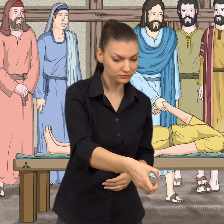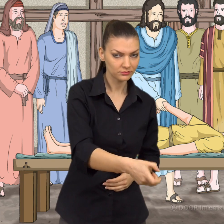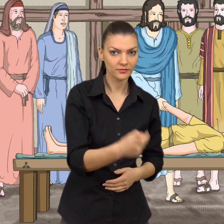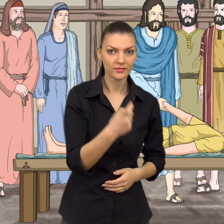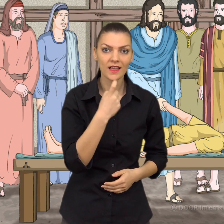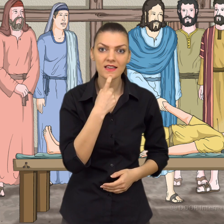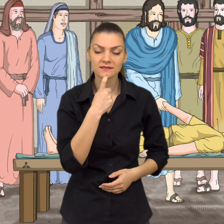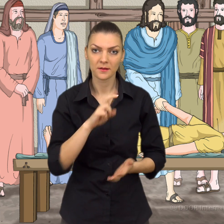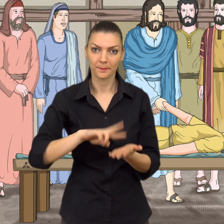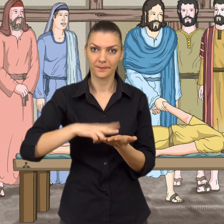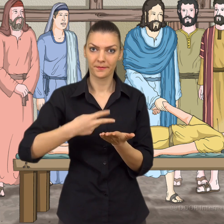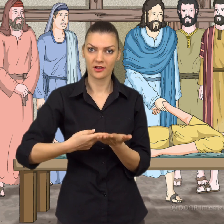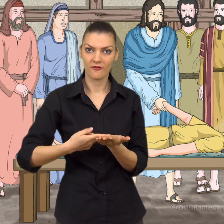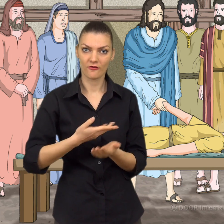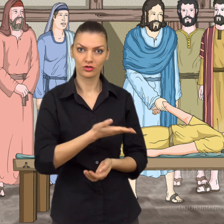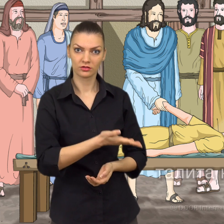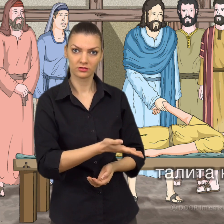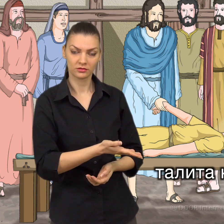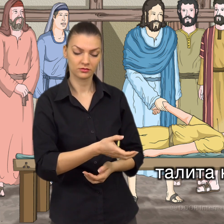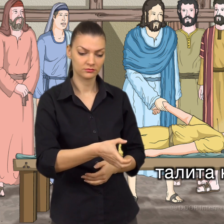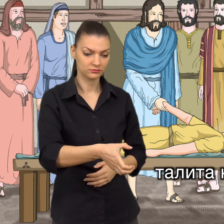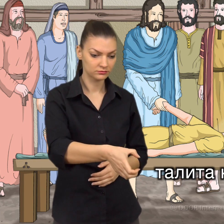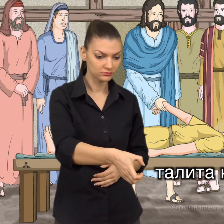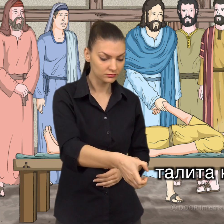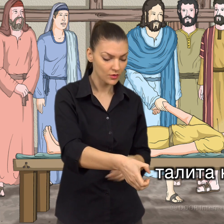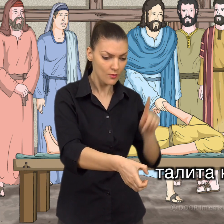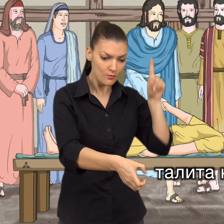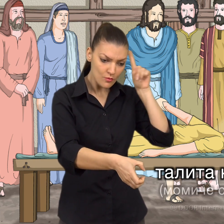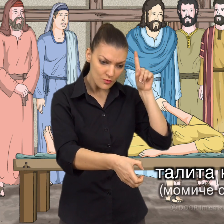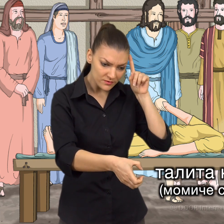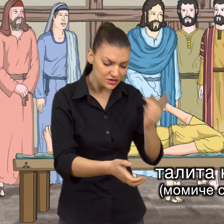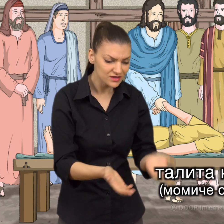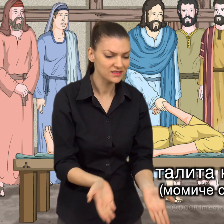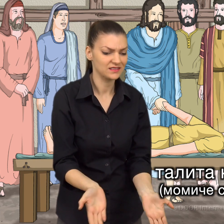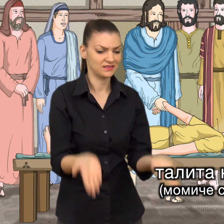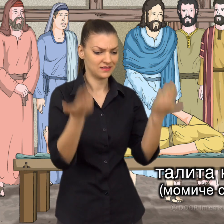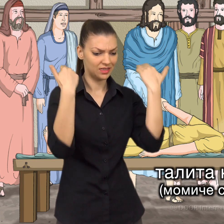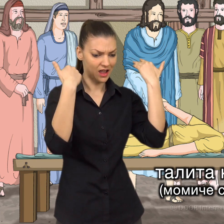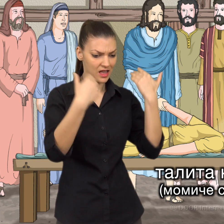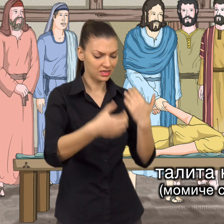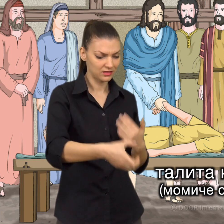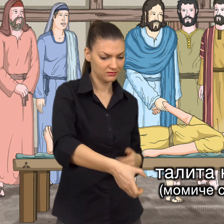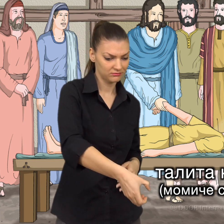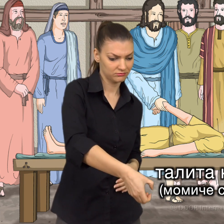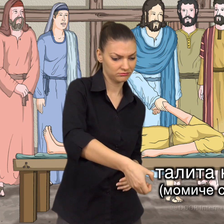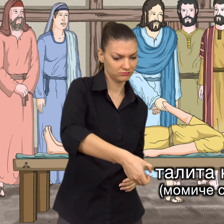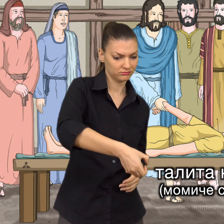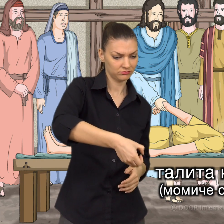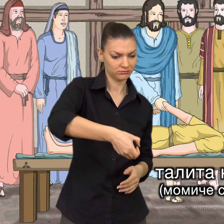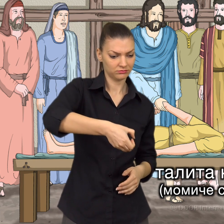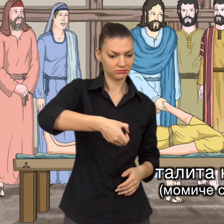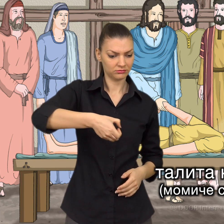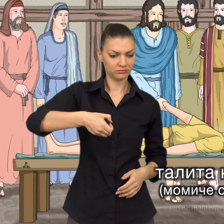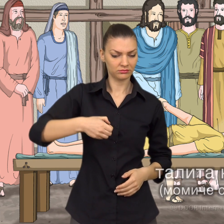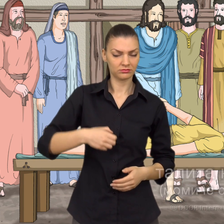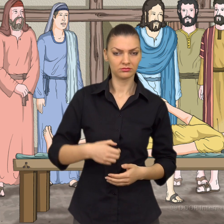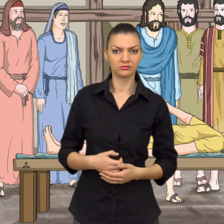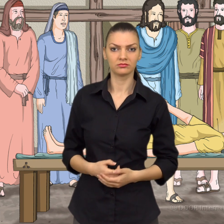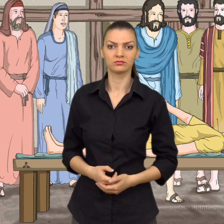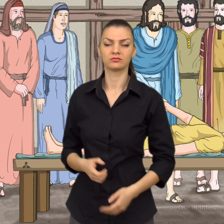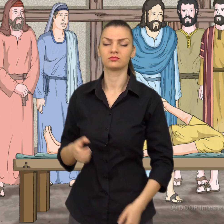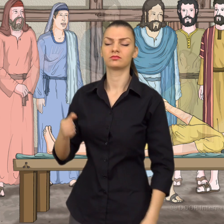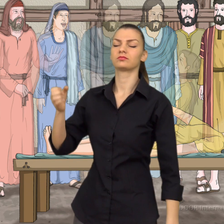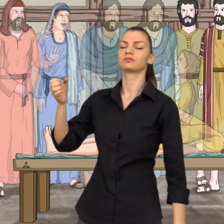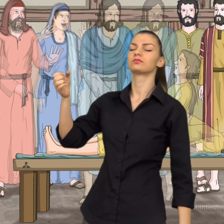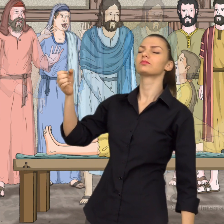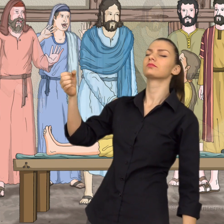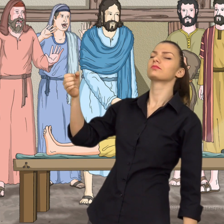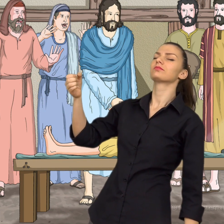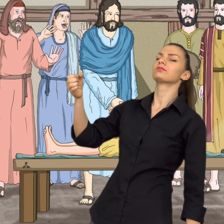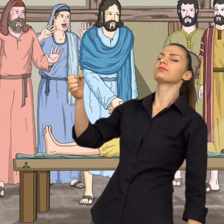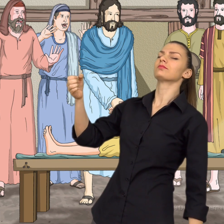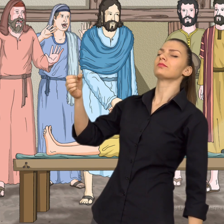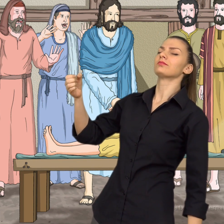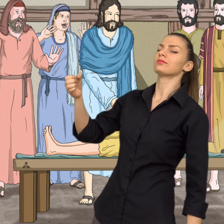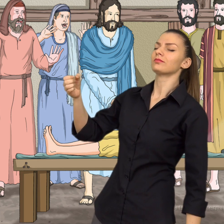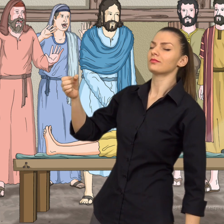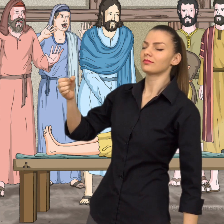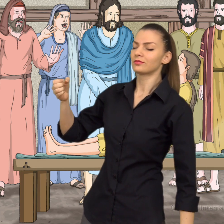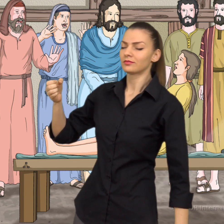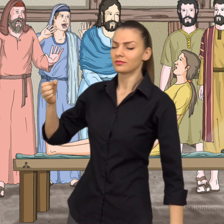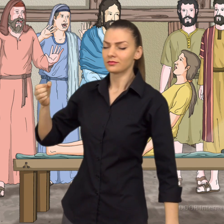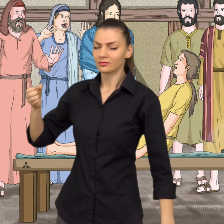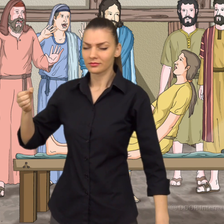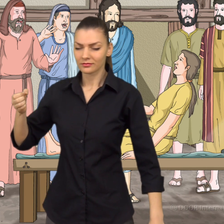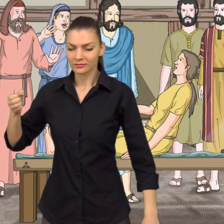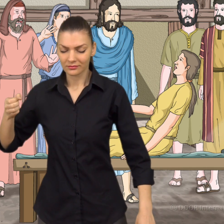Taking her by the hand, Jesus said, “Talitha koum!” which means, “Little girl, I say to you, get up!”